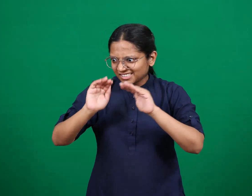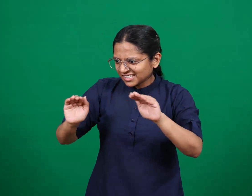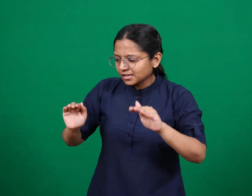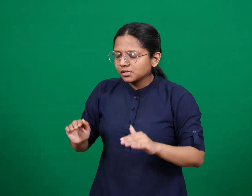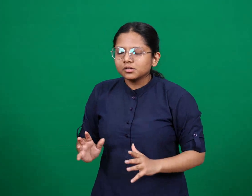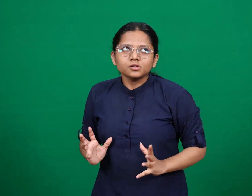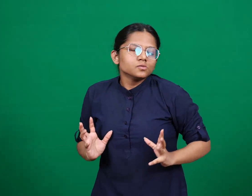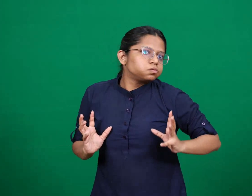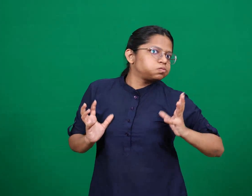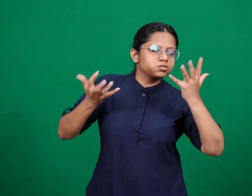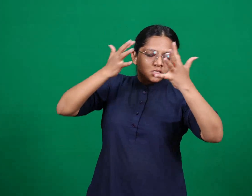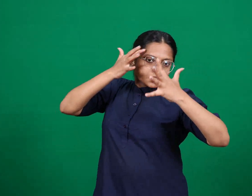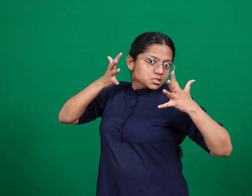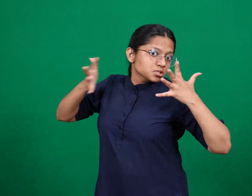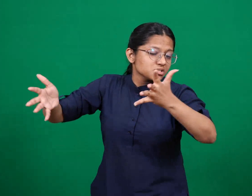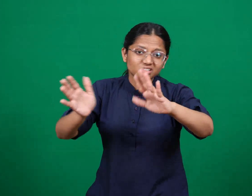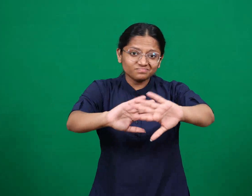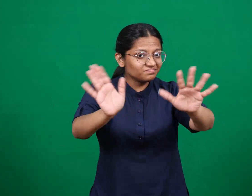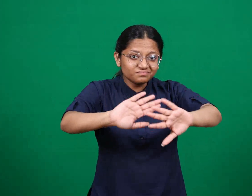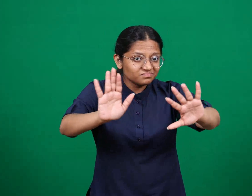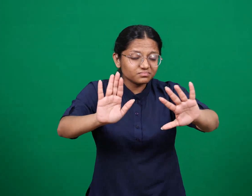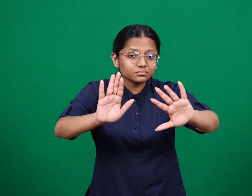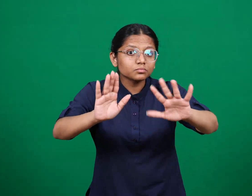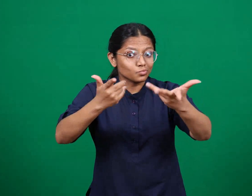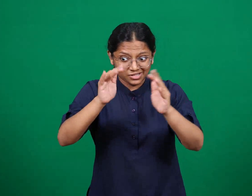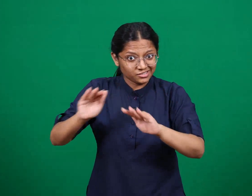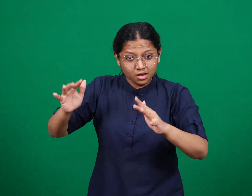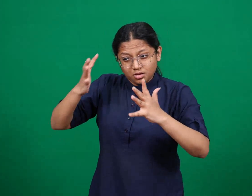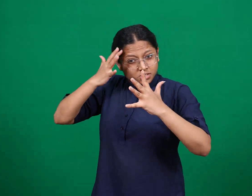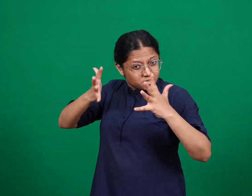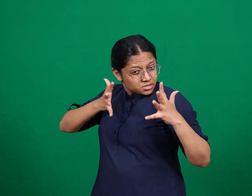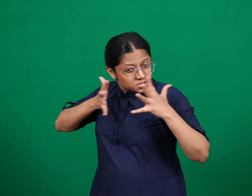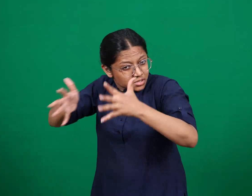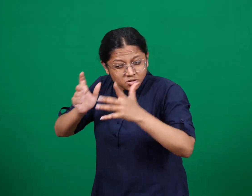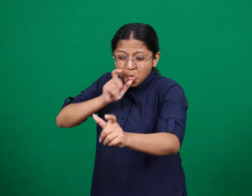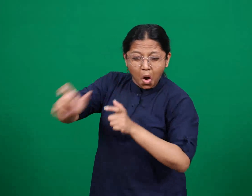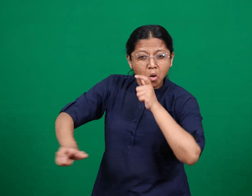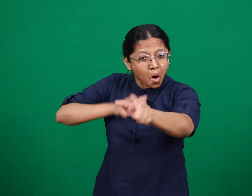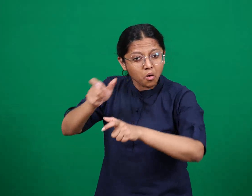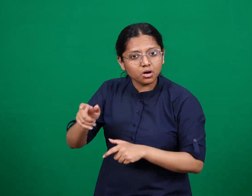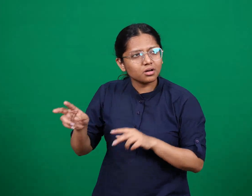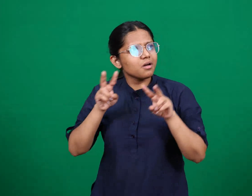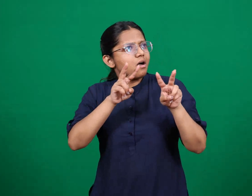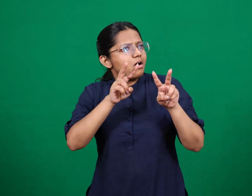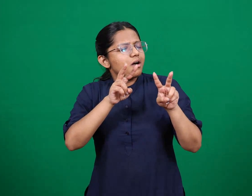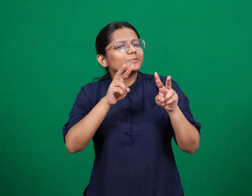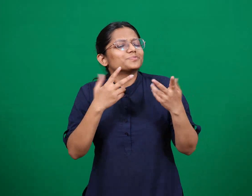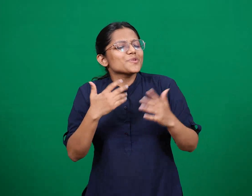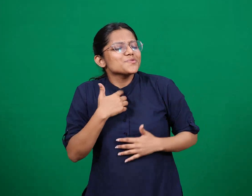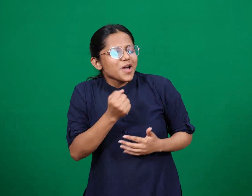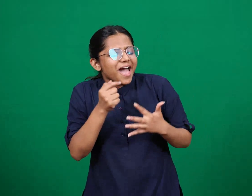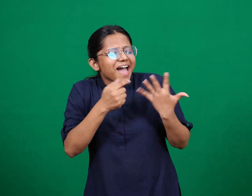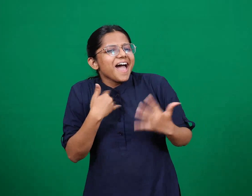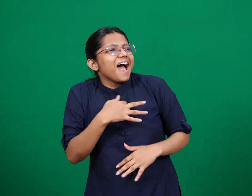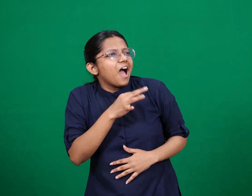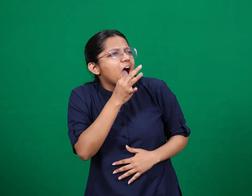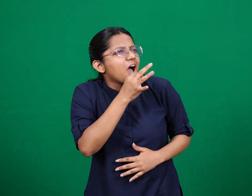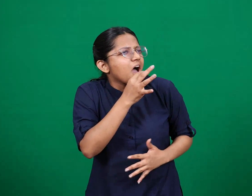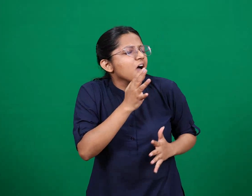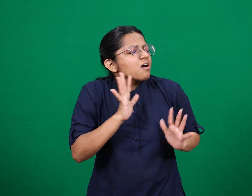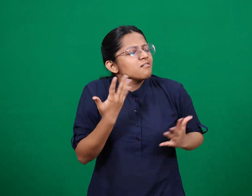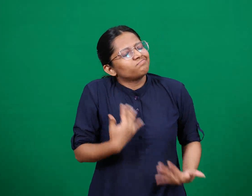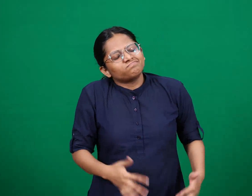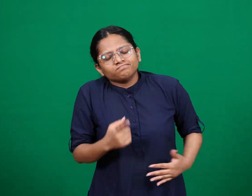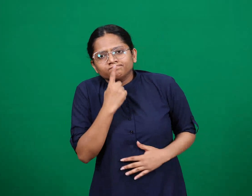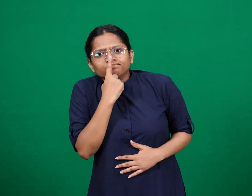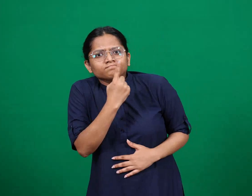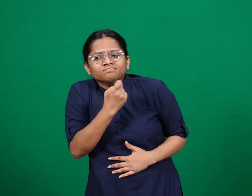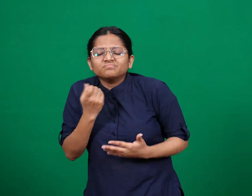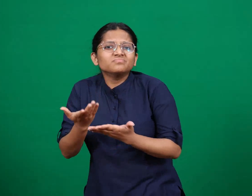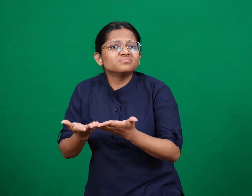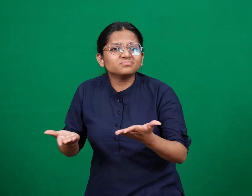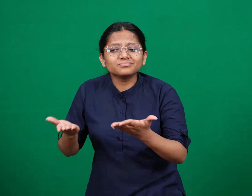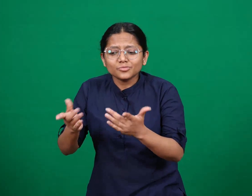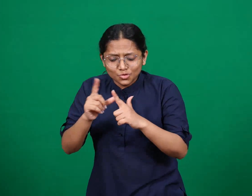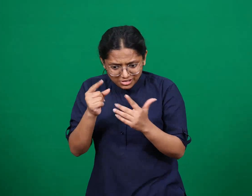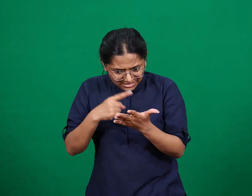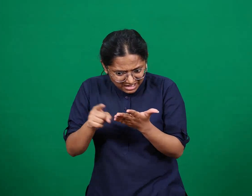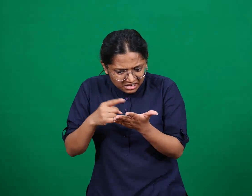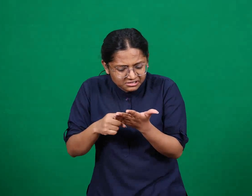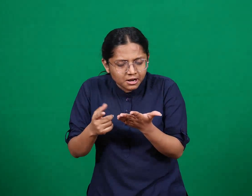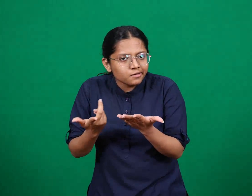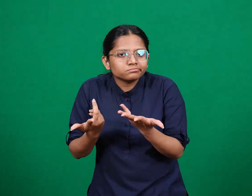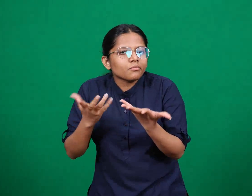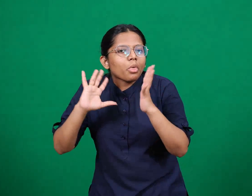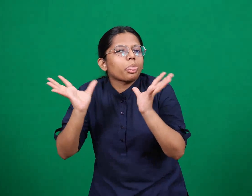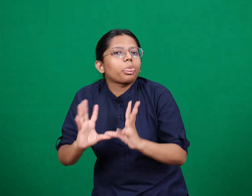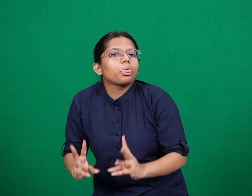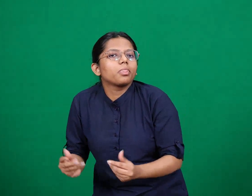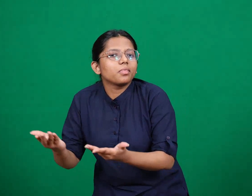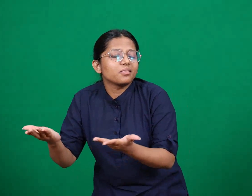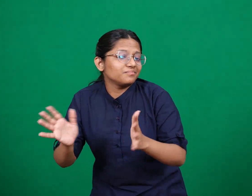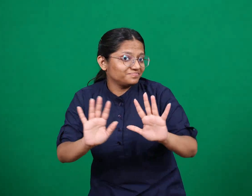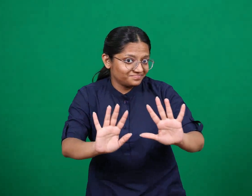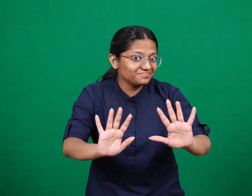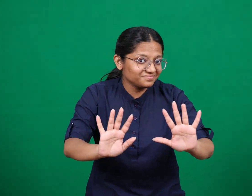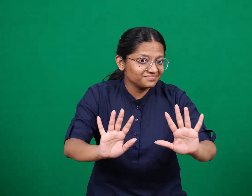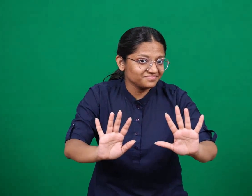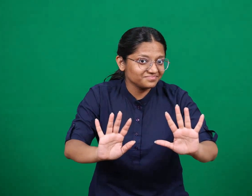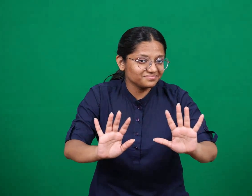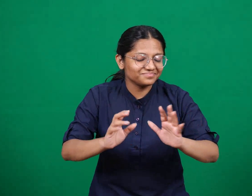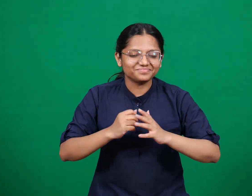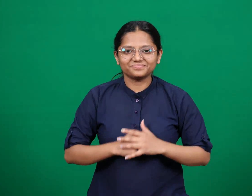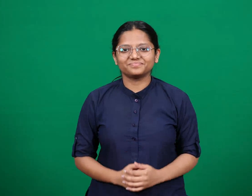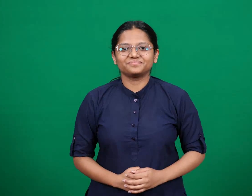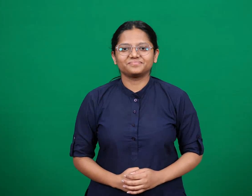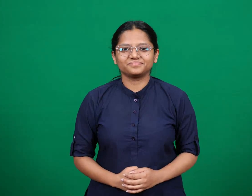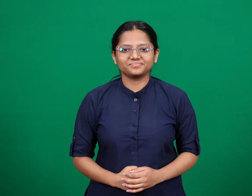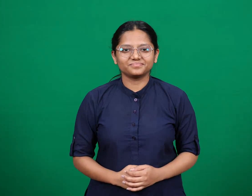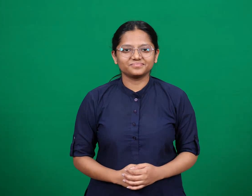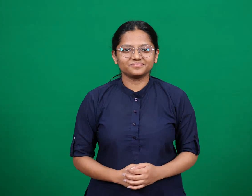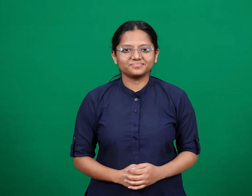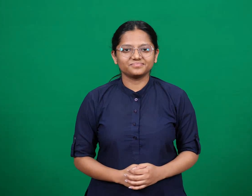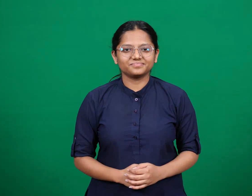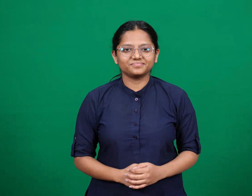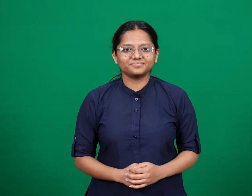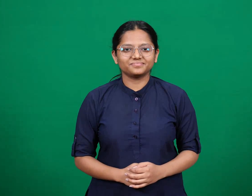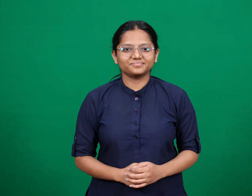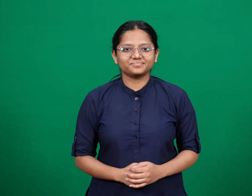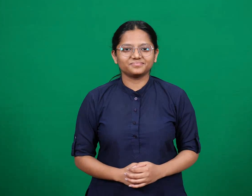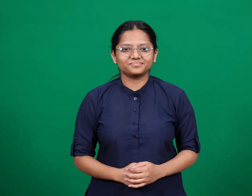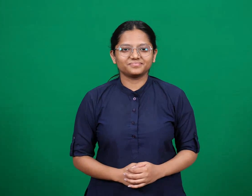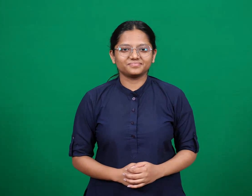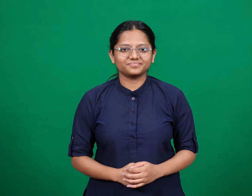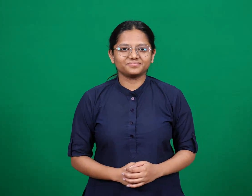Fathers, do not provoke your children, so they will not become discouraged.